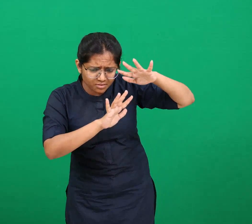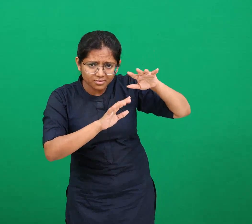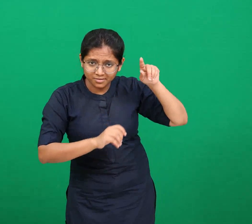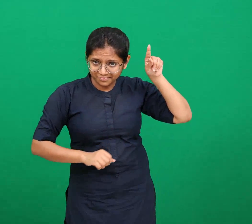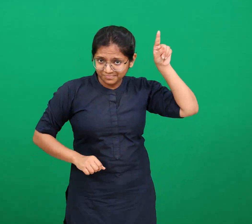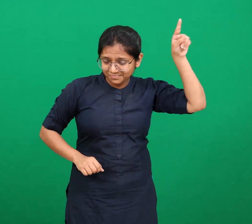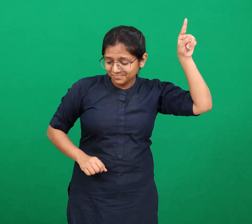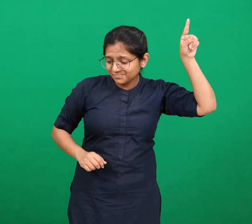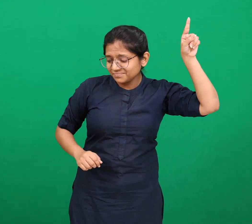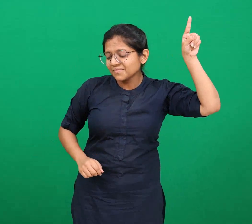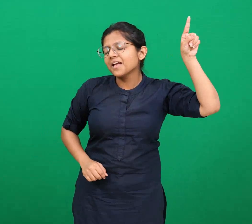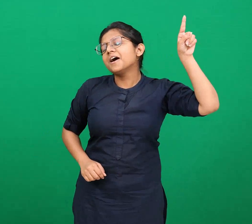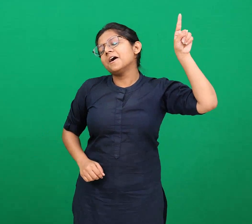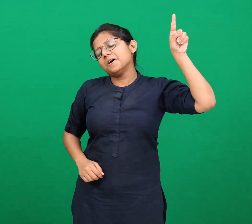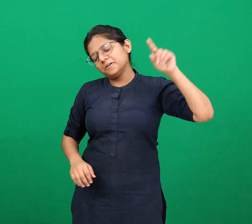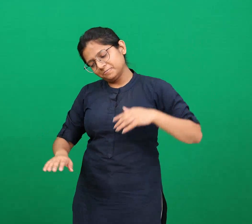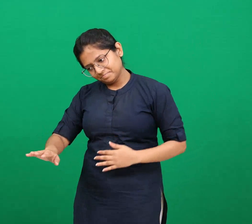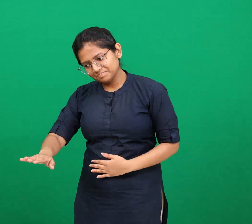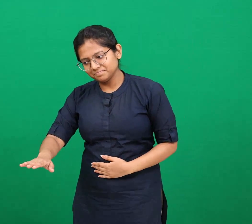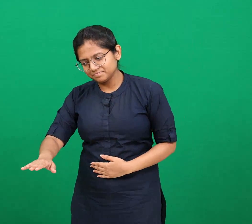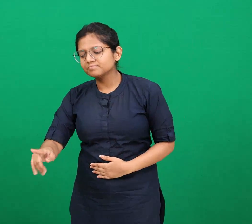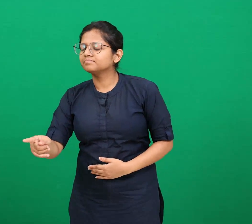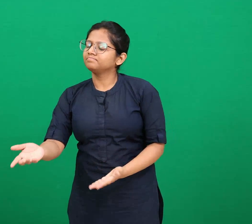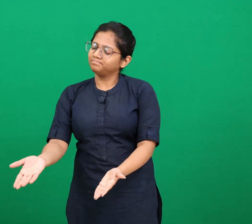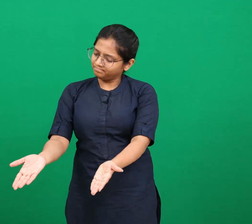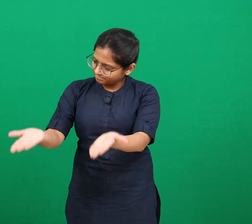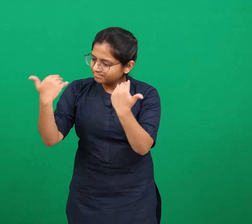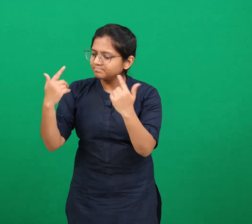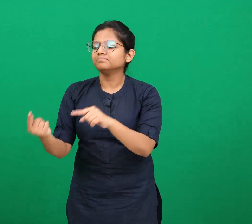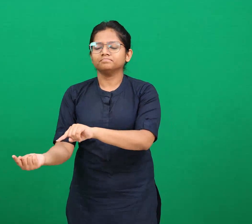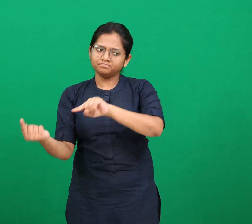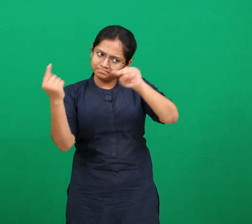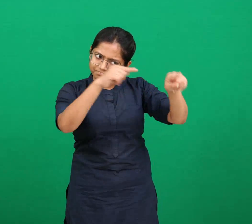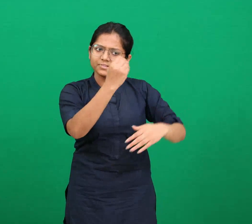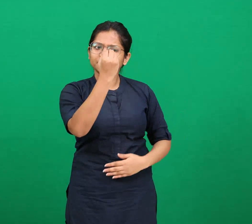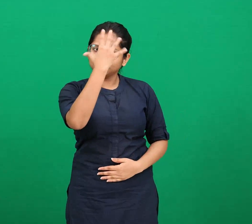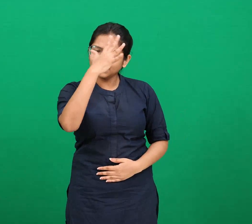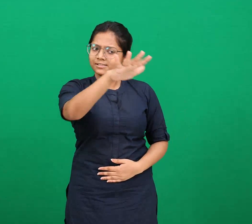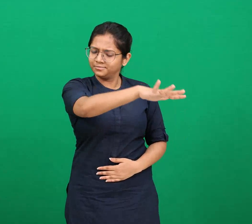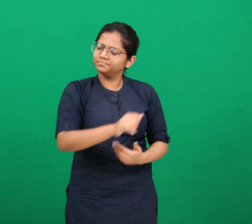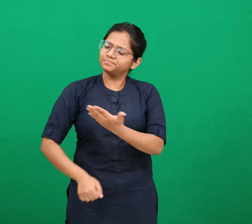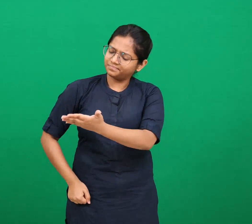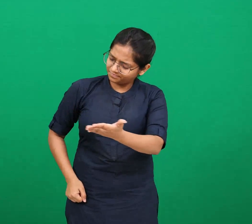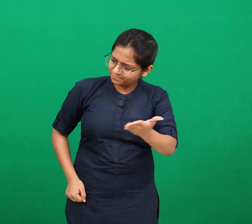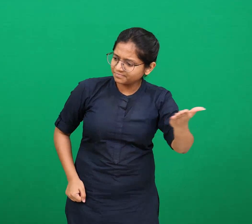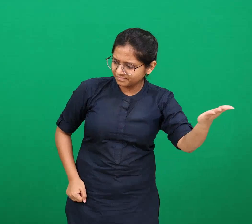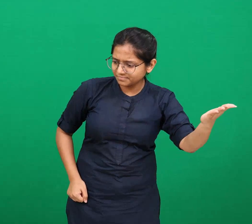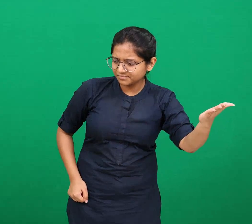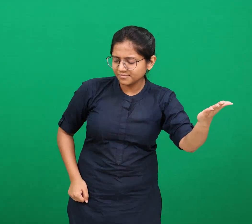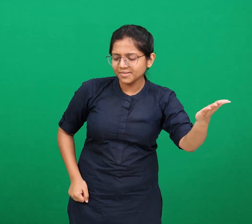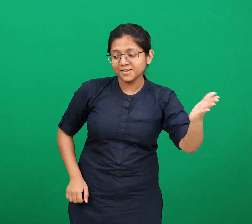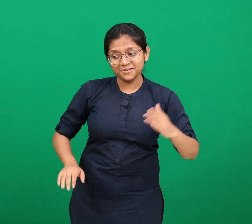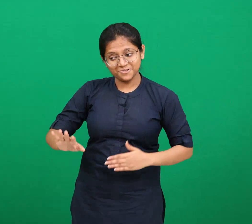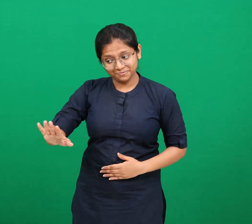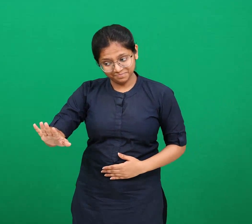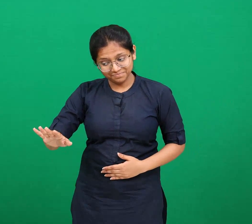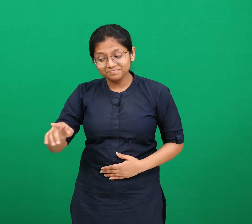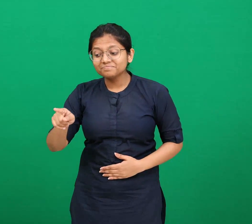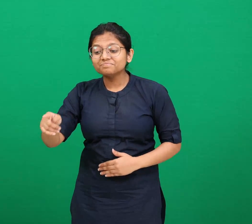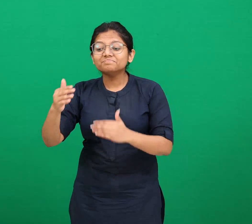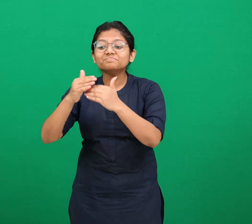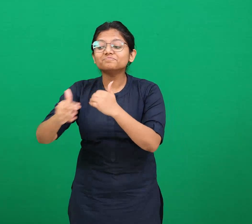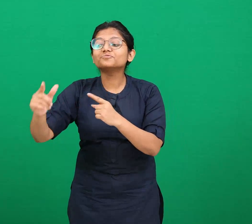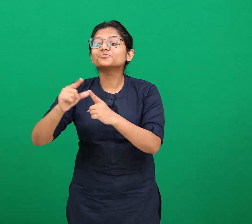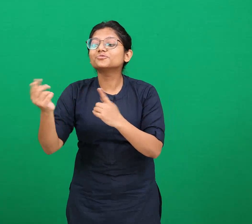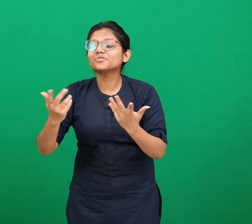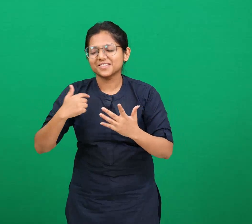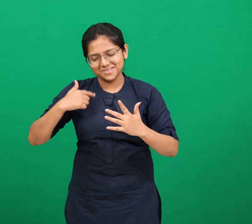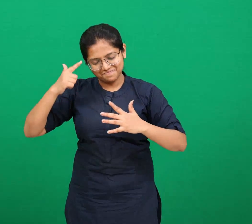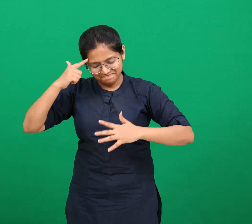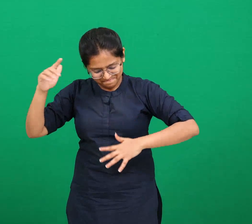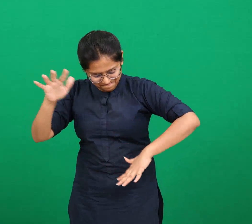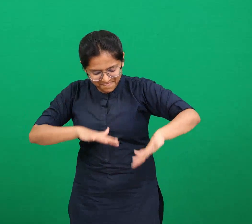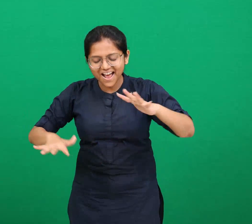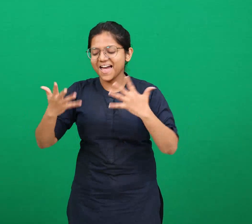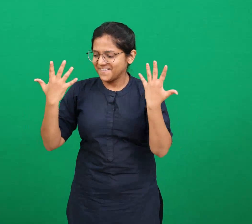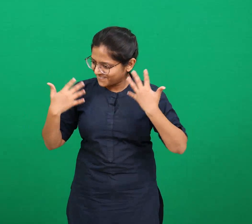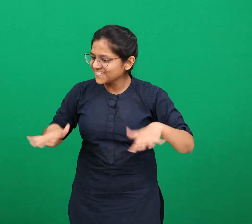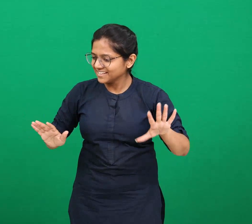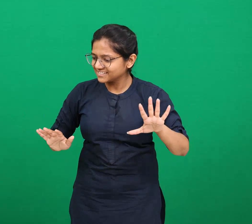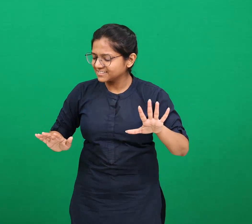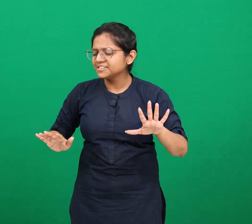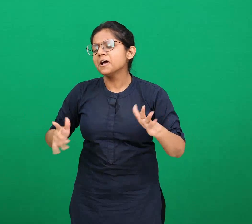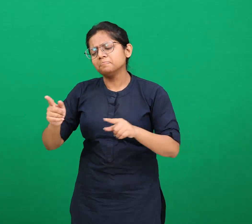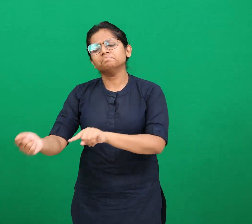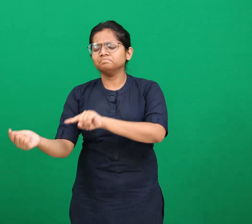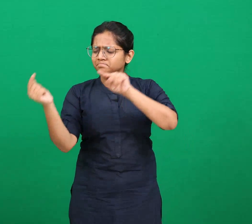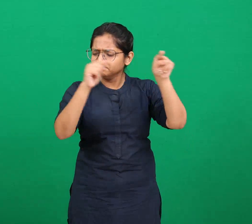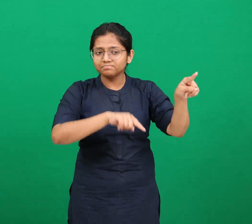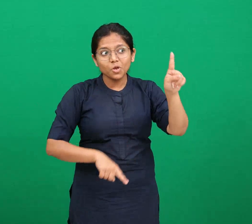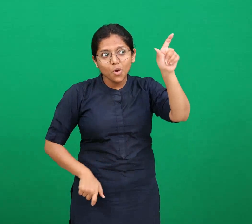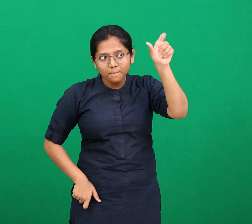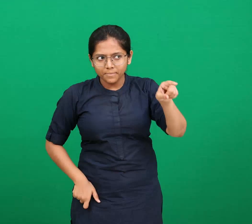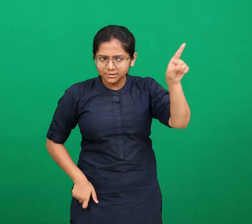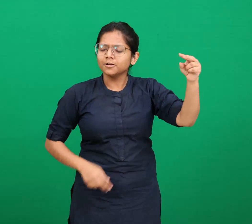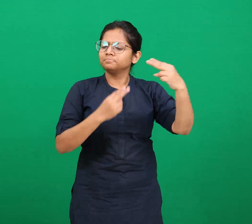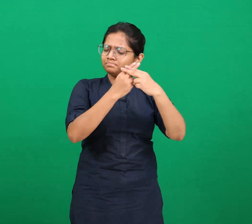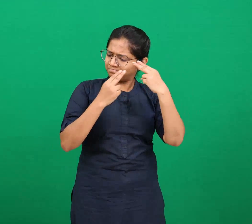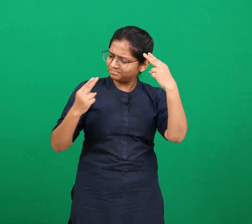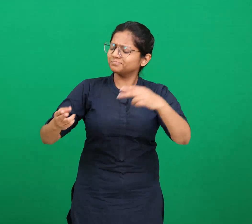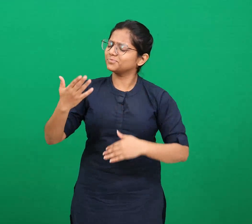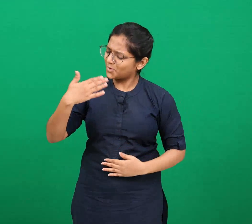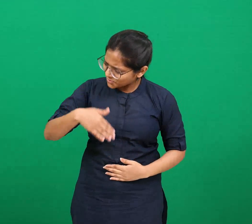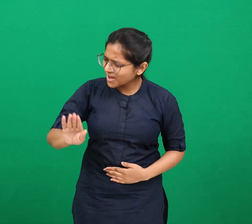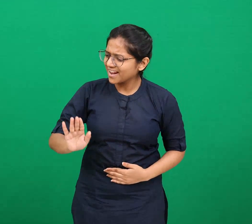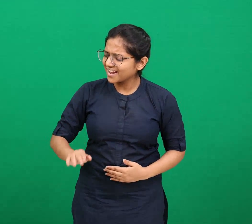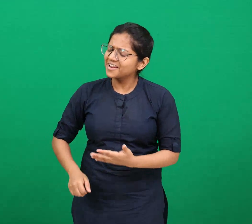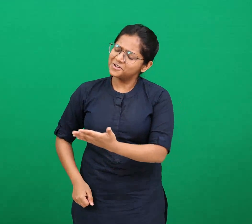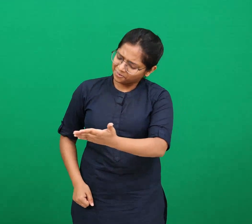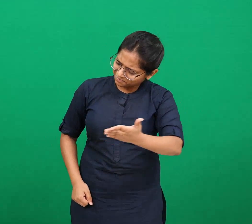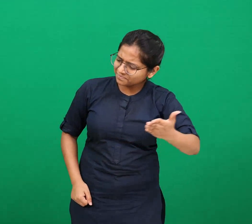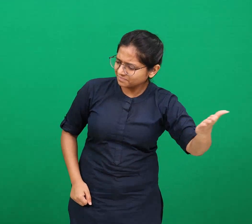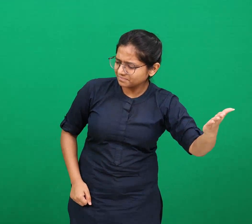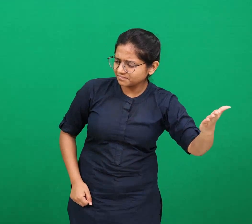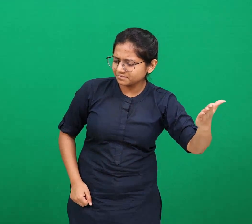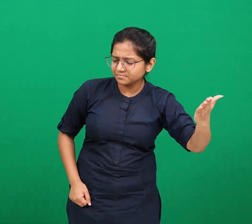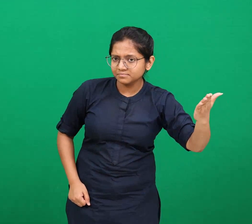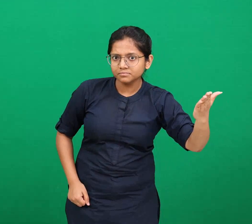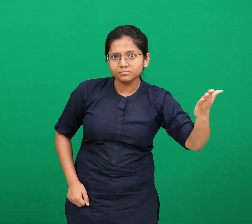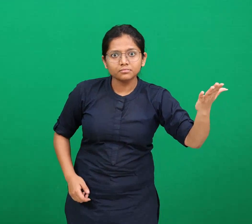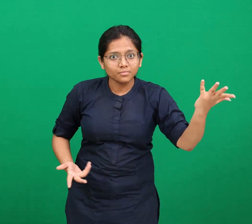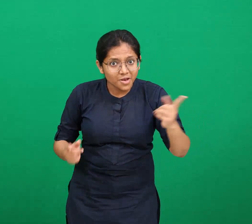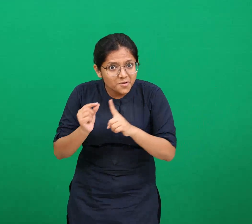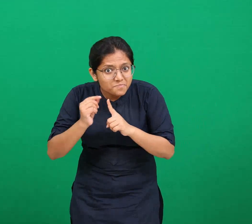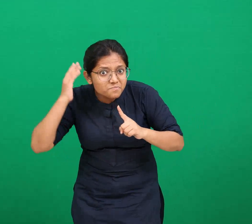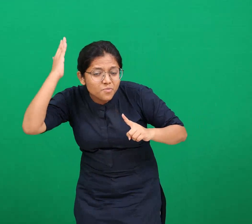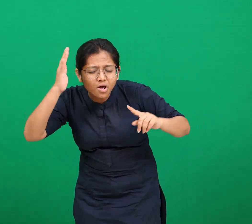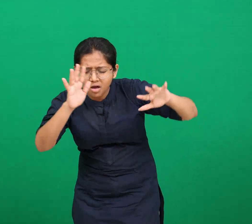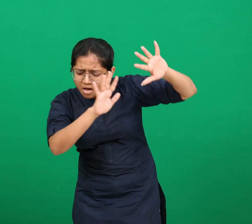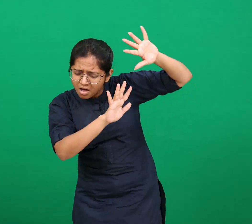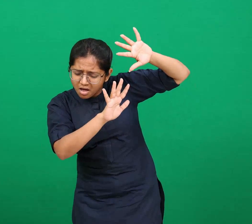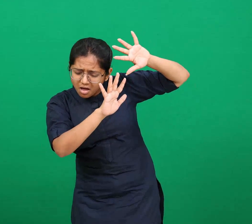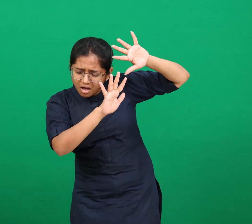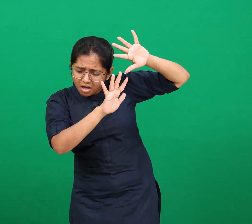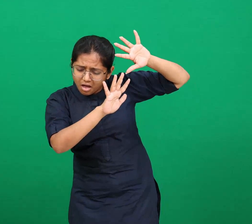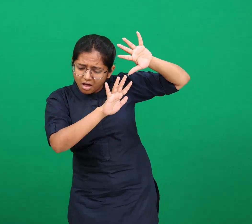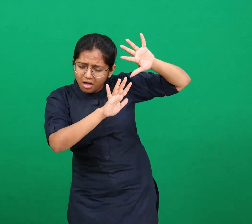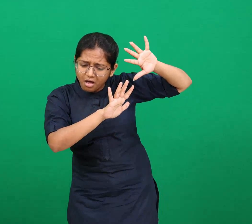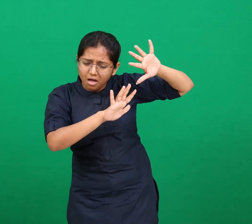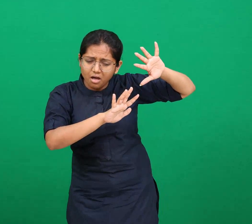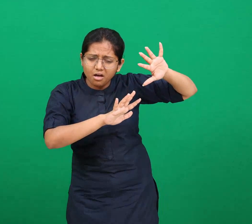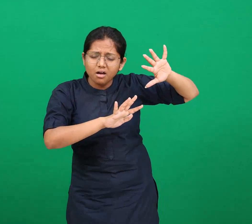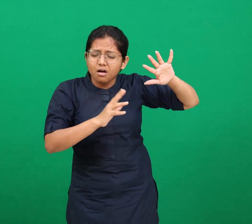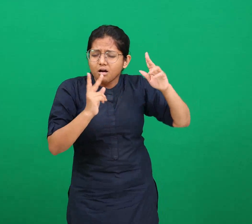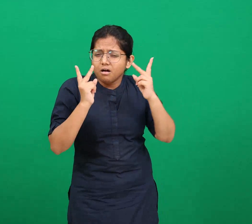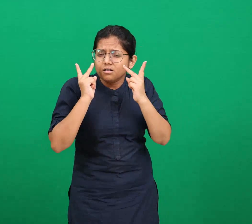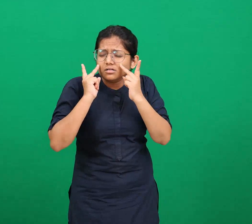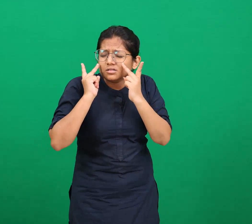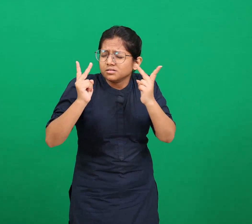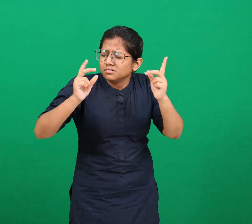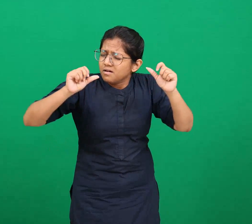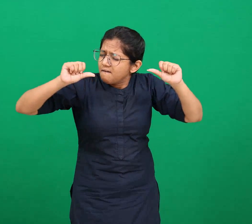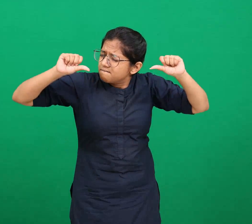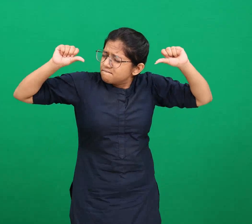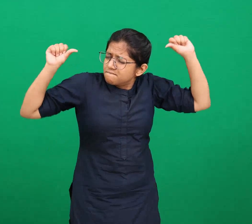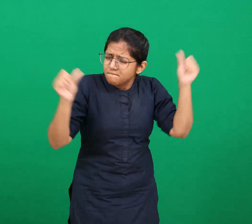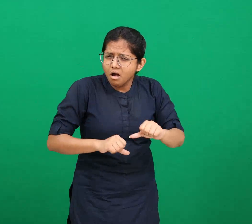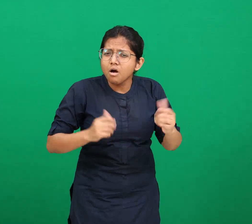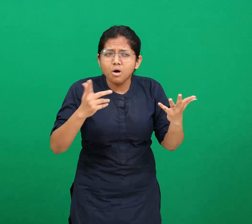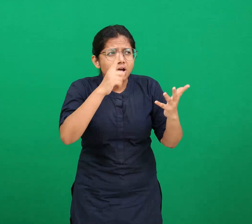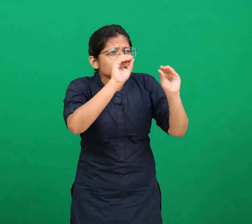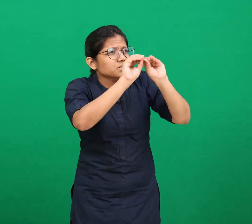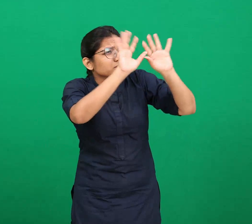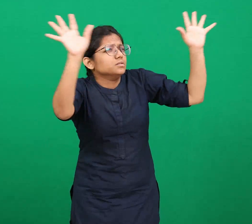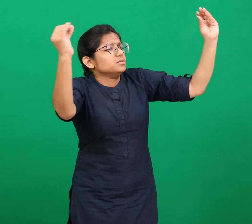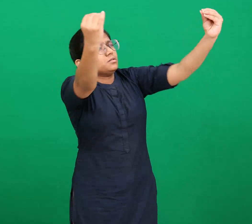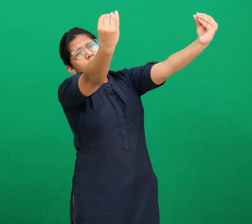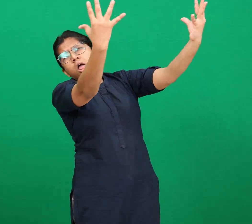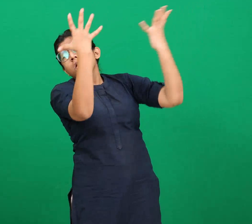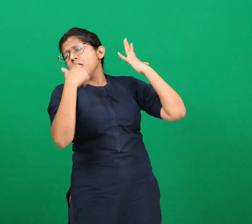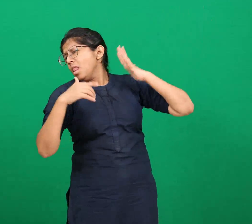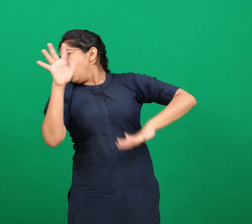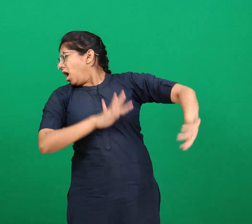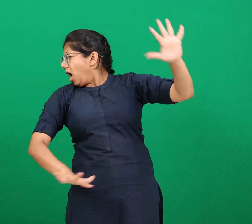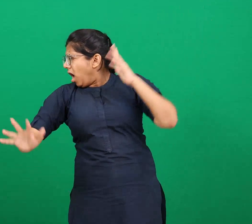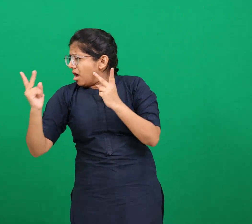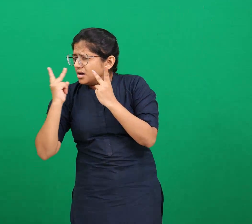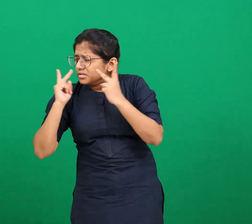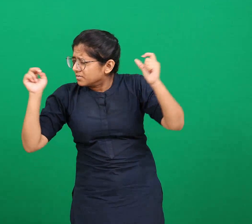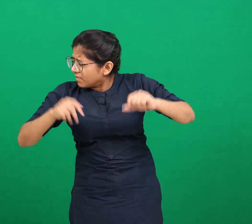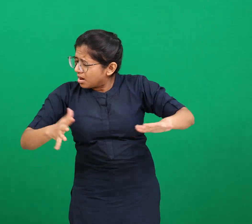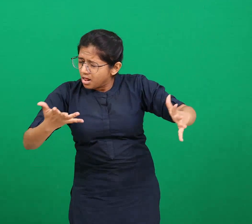'Get up and go into Damascus,' He told me. ' There you will be told all that you have been appointed to do.'